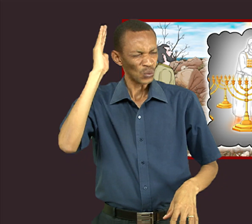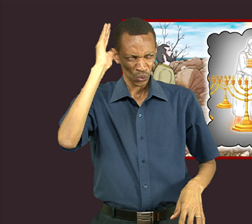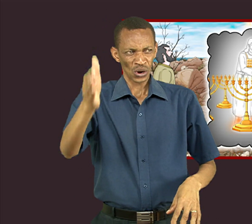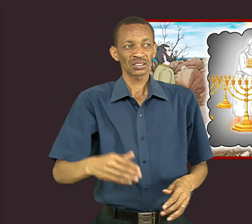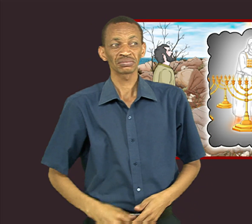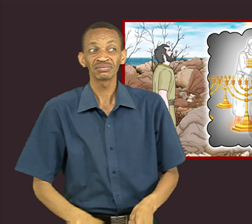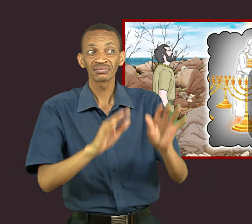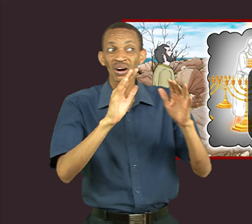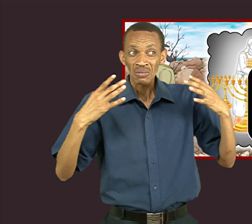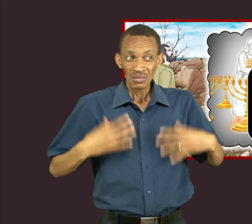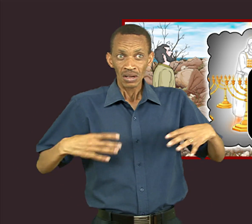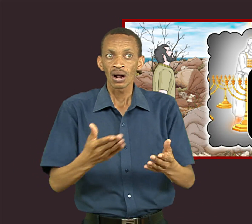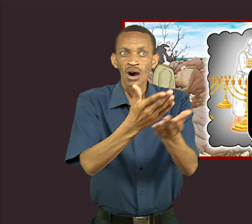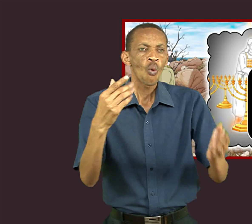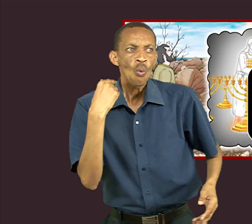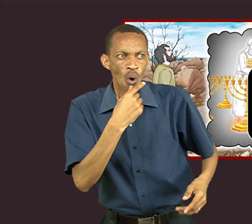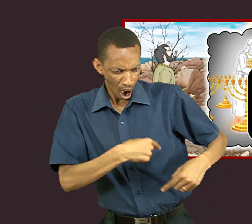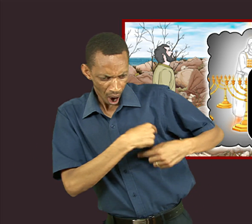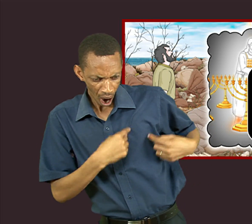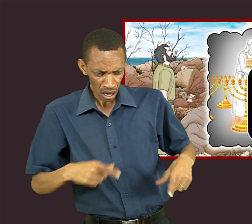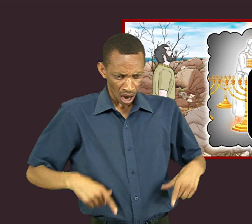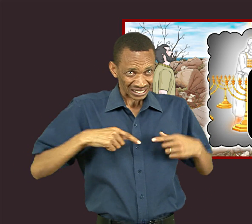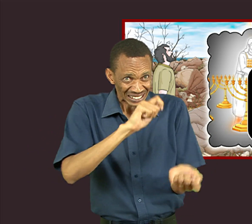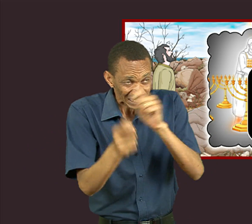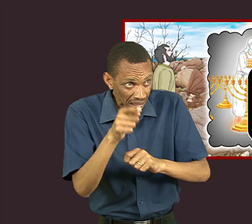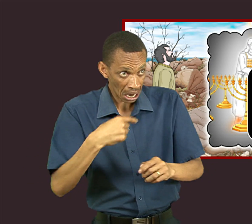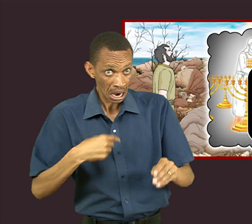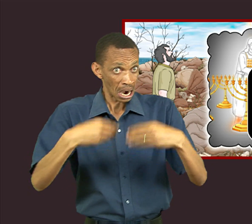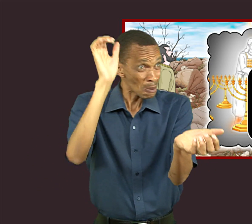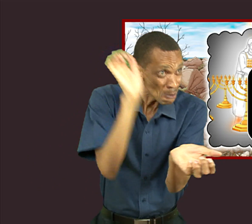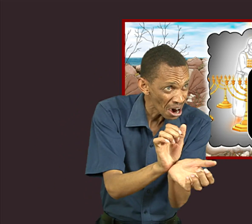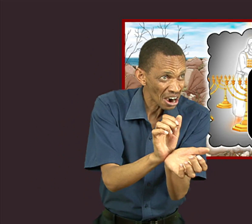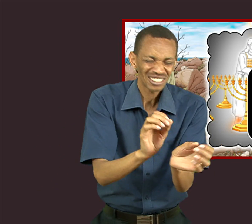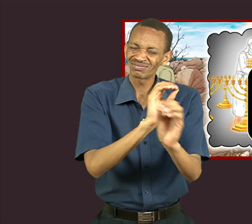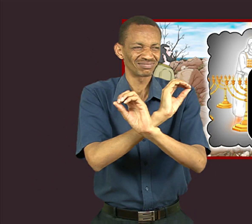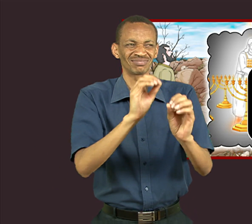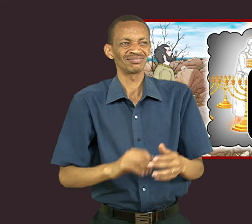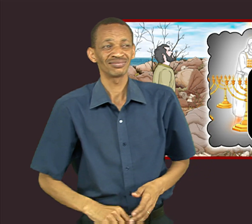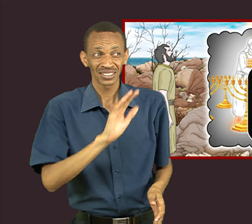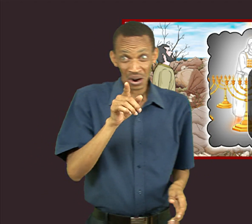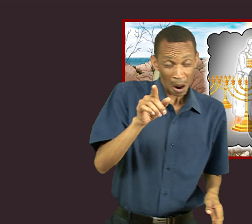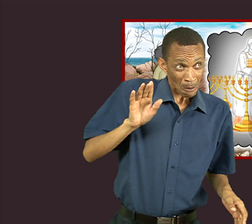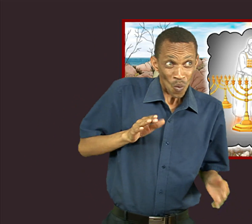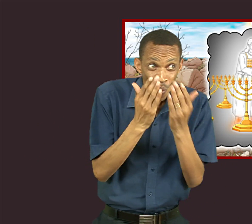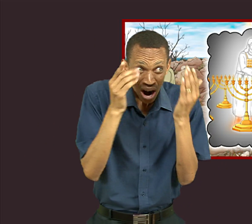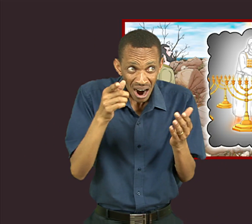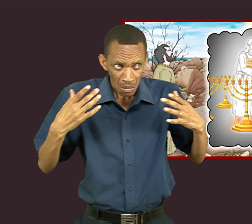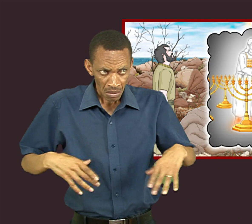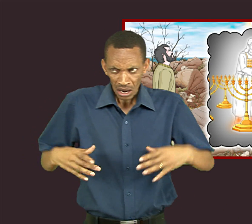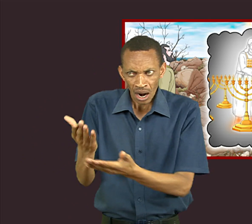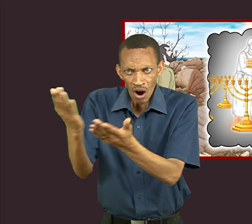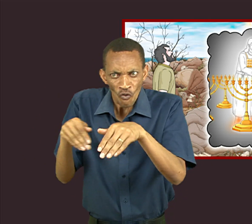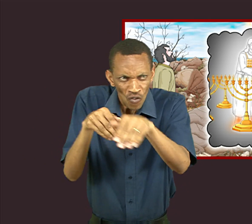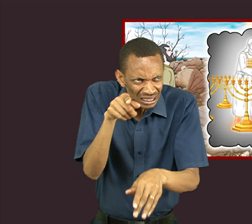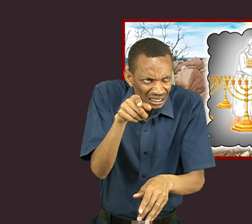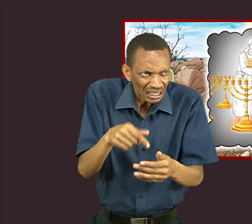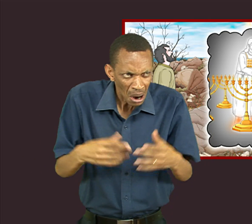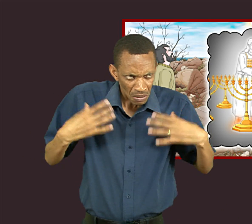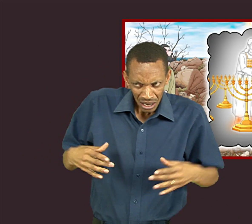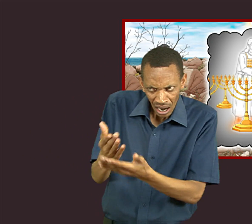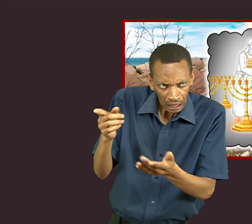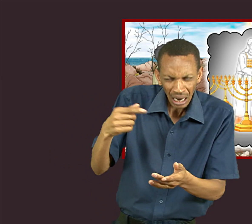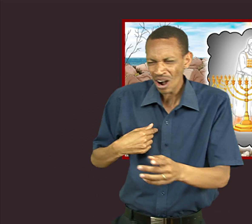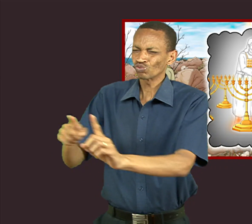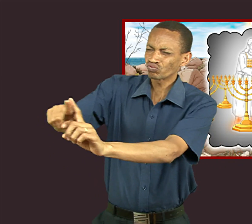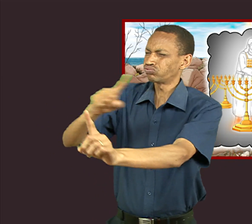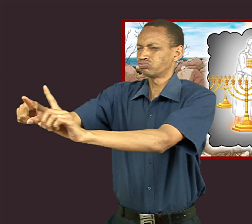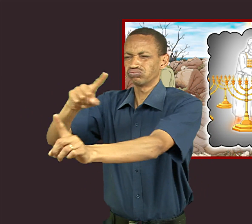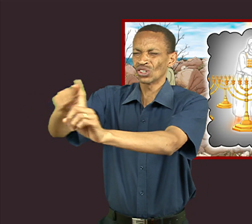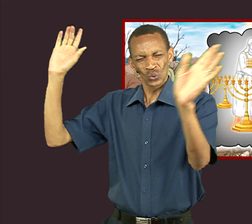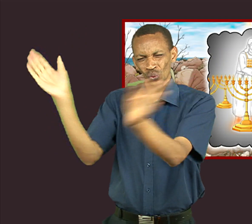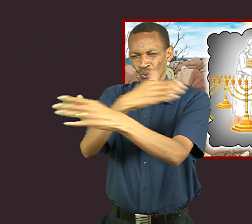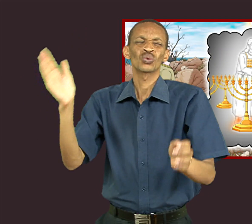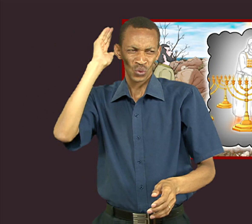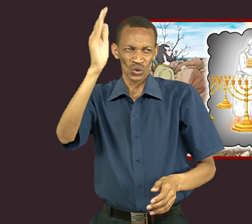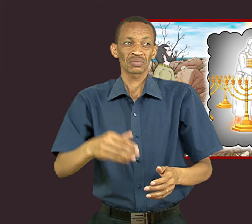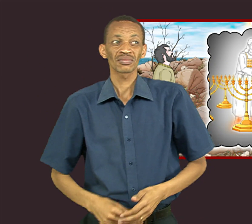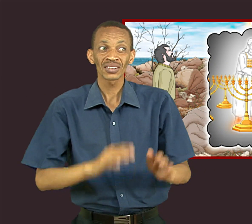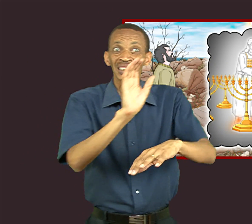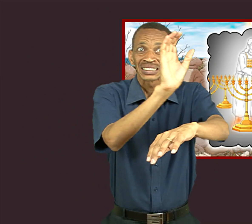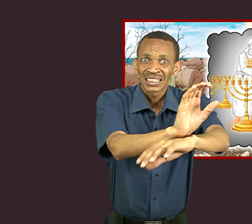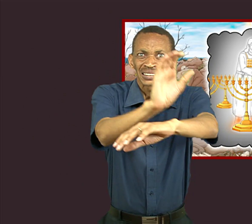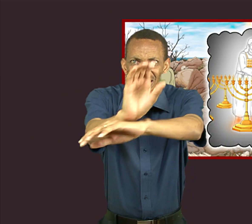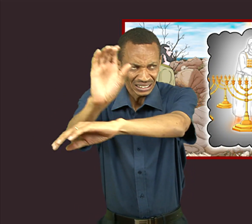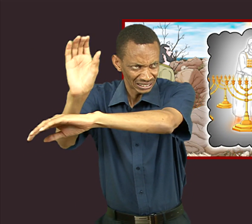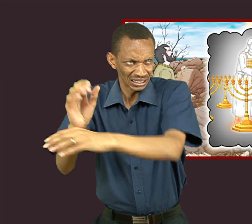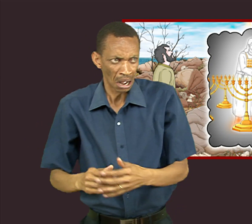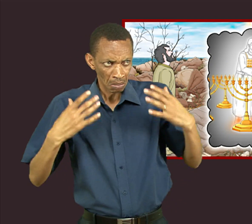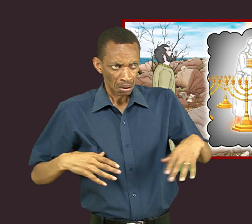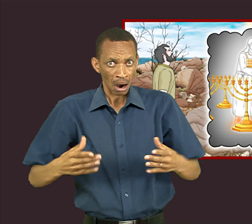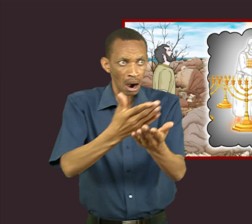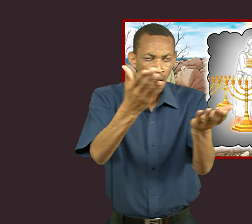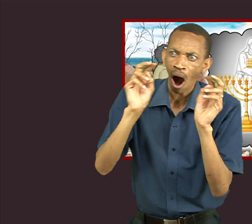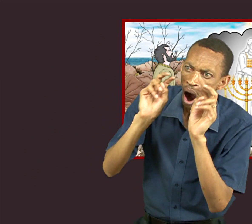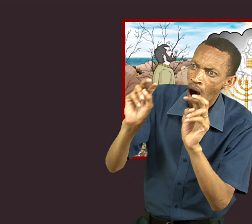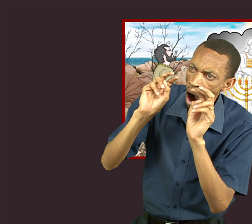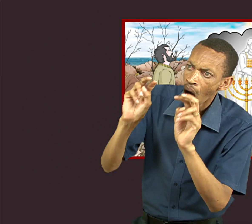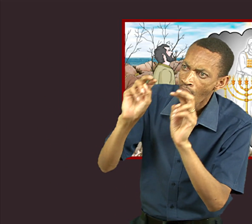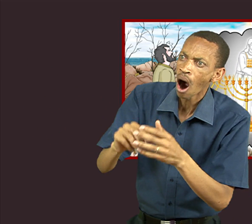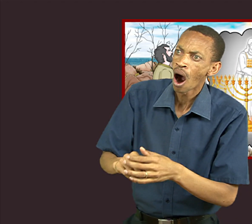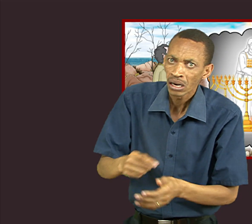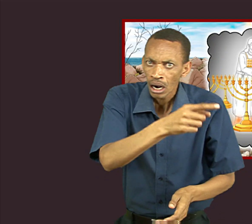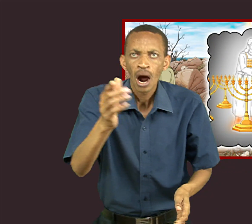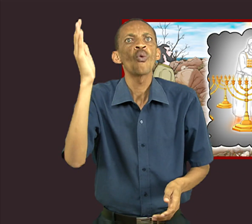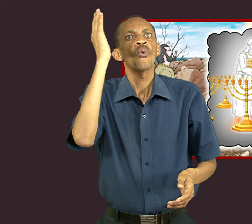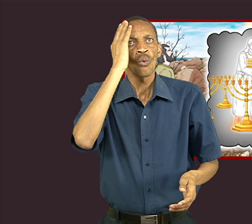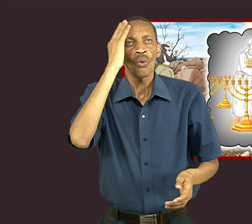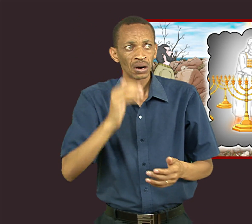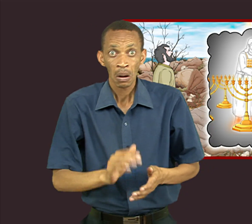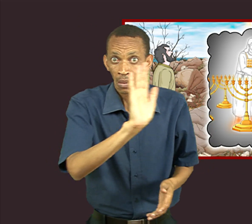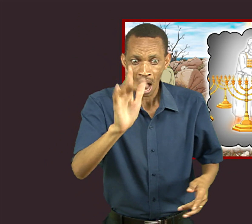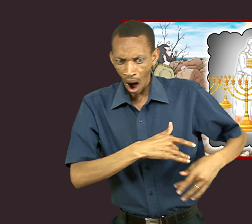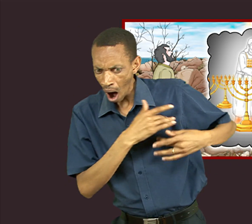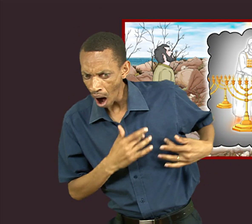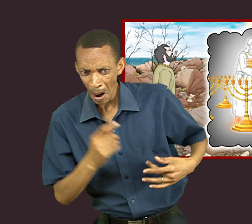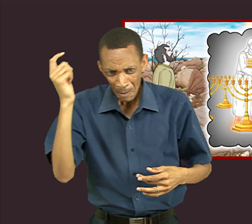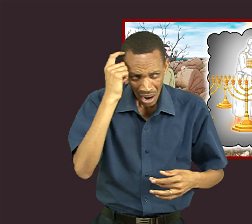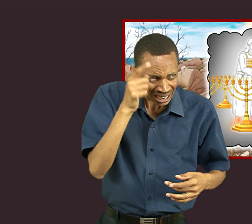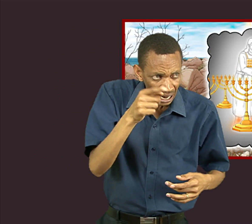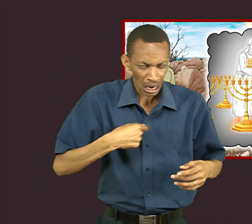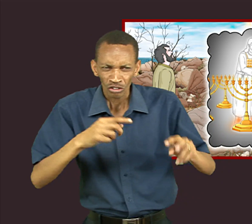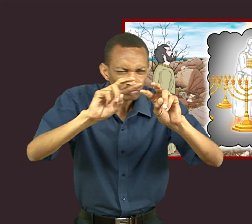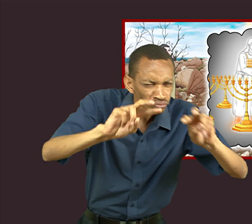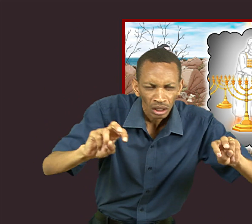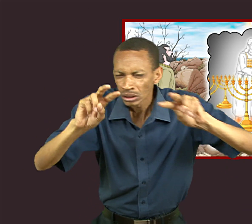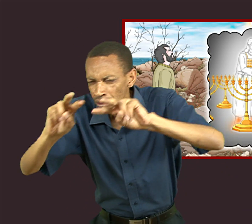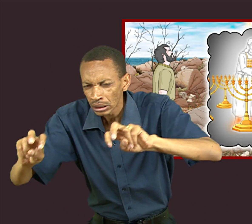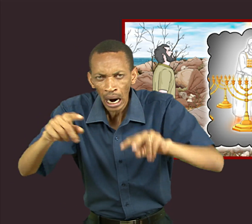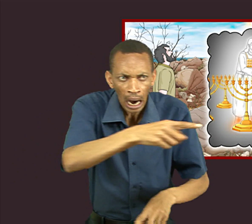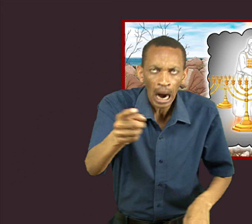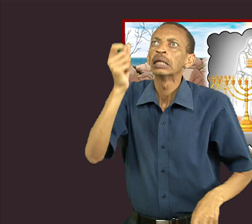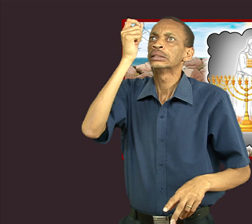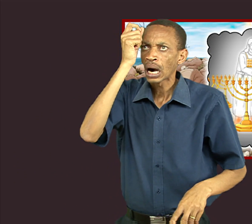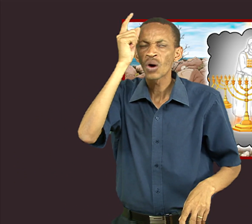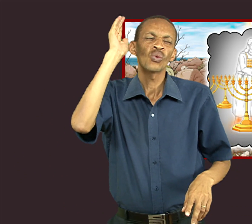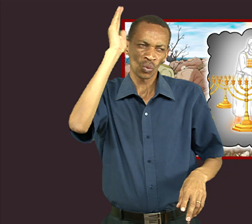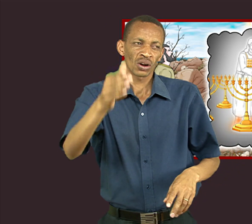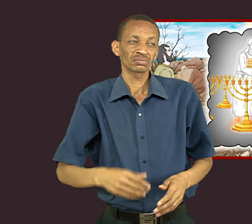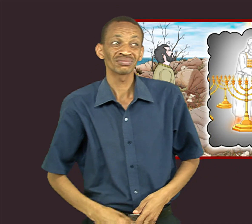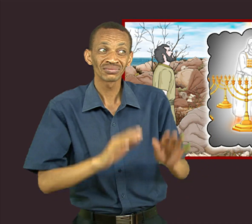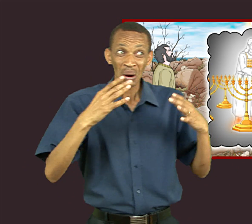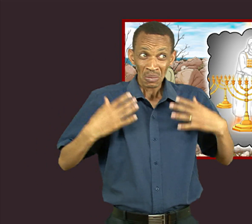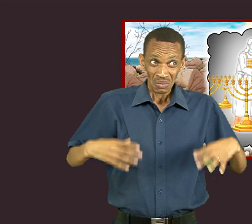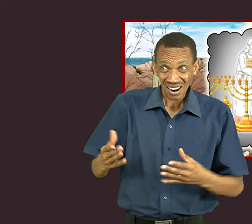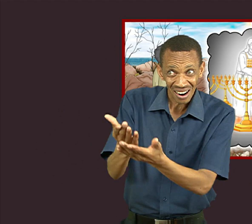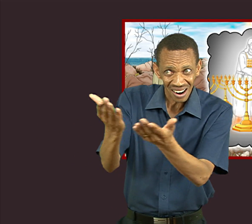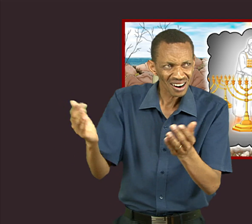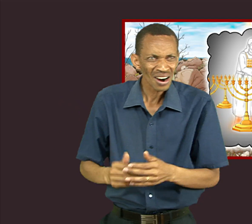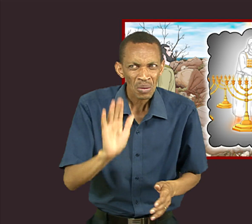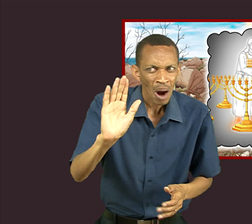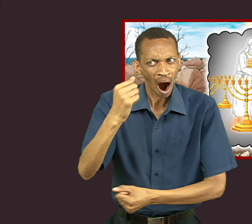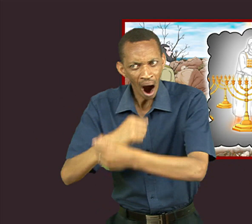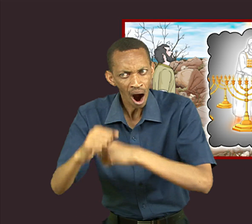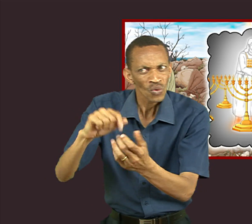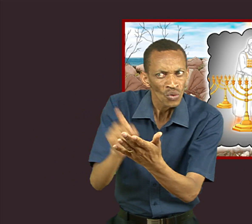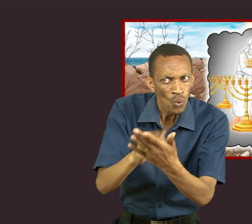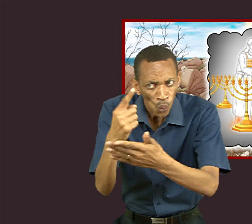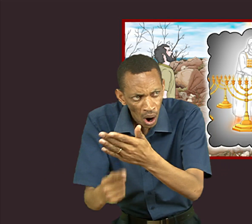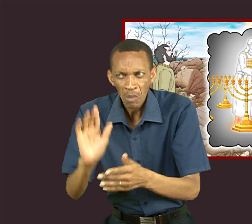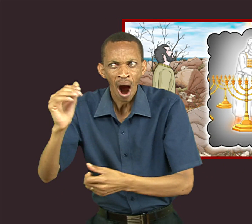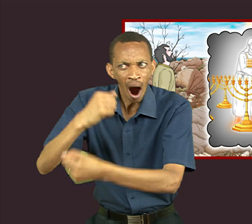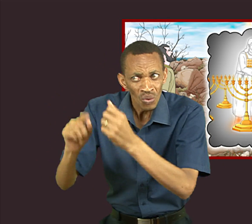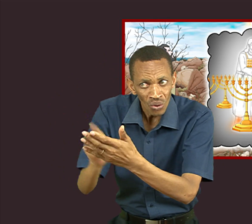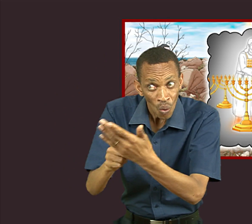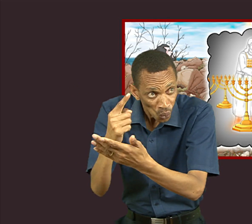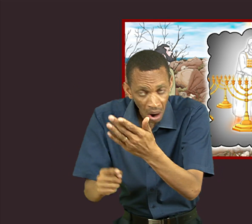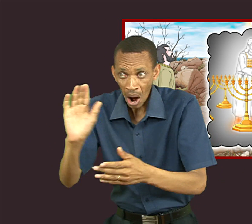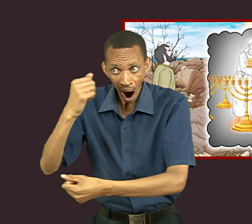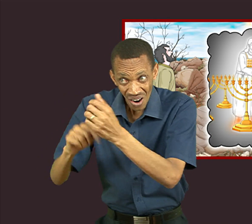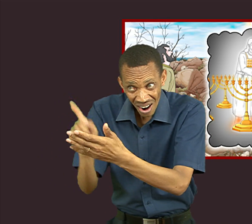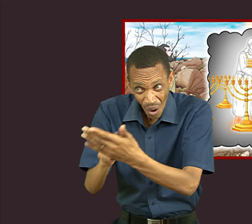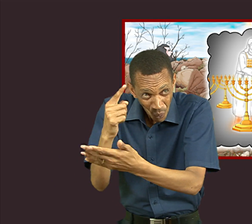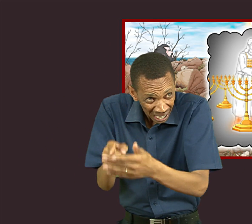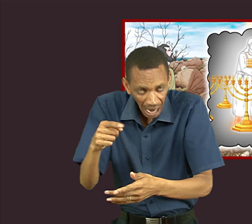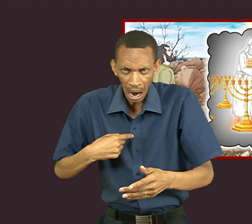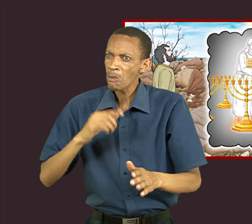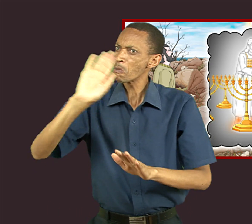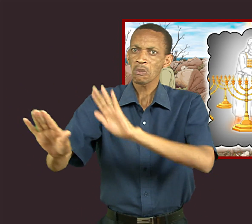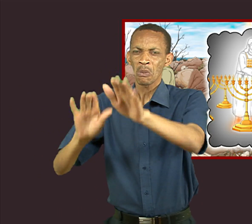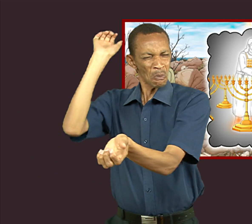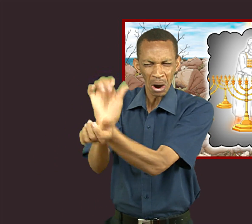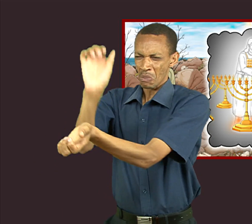Then I will strike her children dead, and all the churches will know that I am the One who searches minds and hearts, and I will repay each of you according to your deeds.